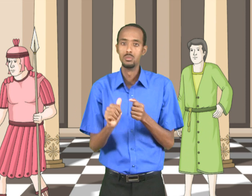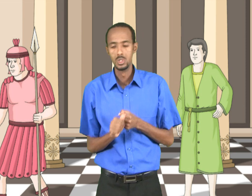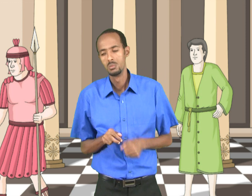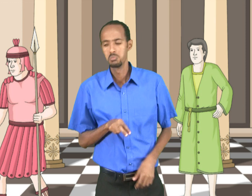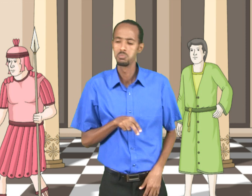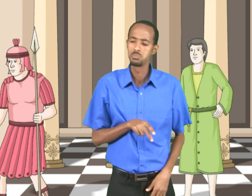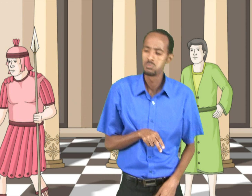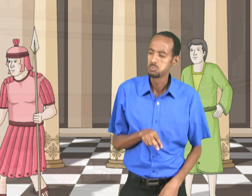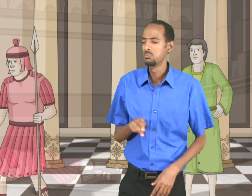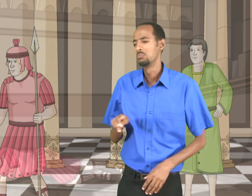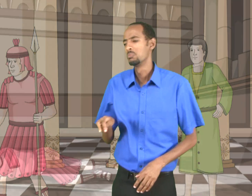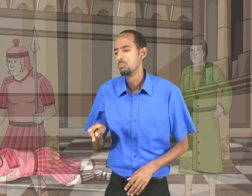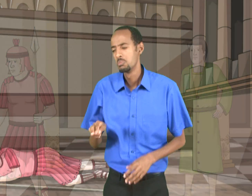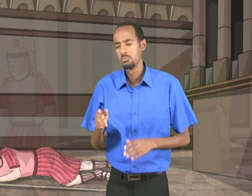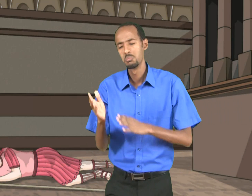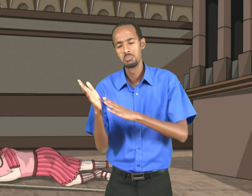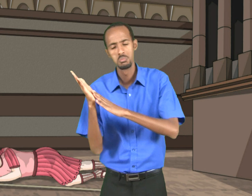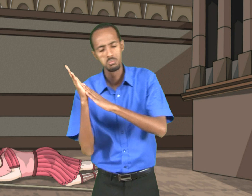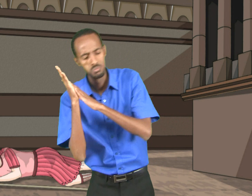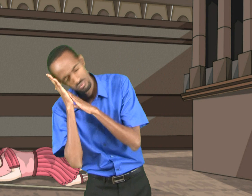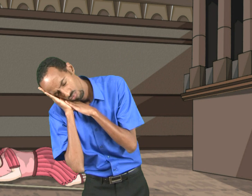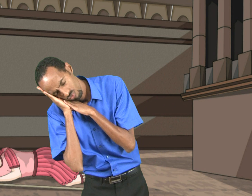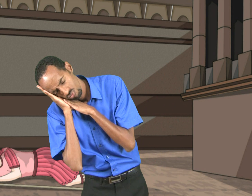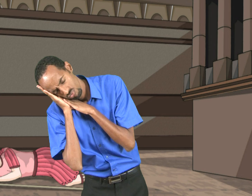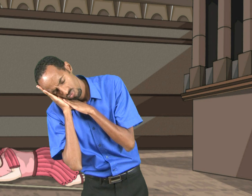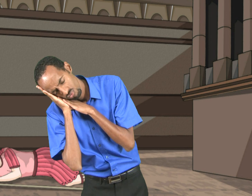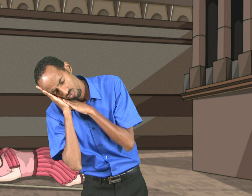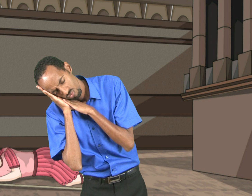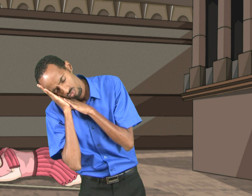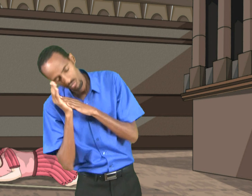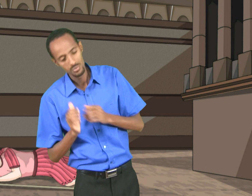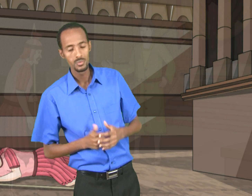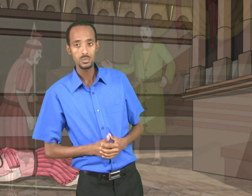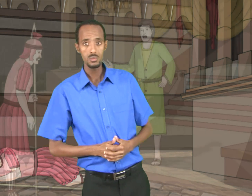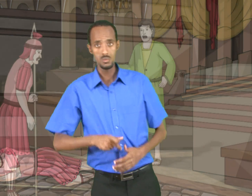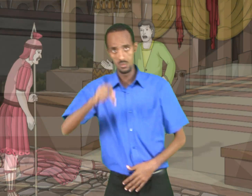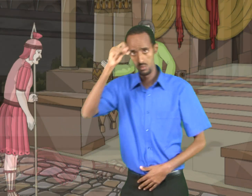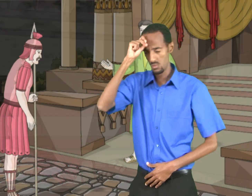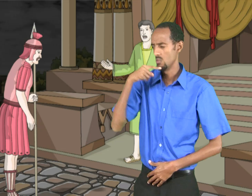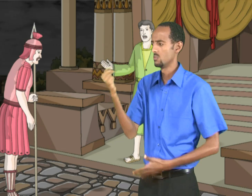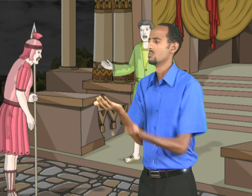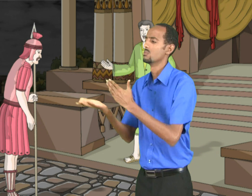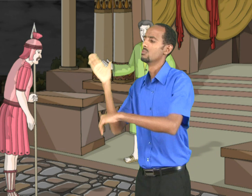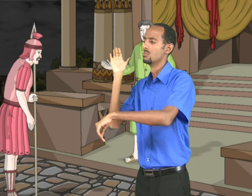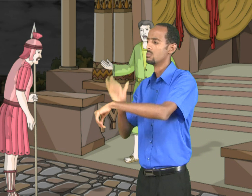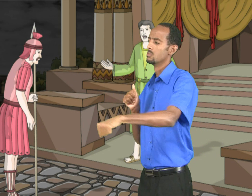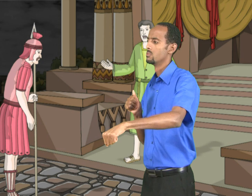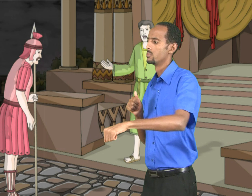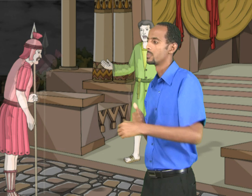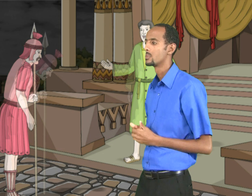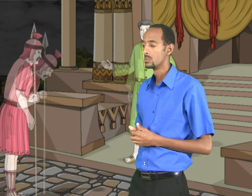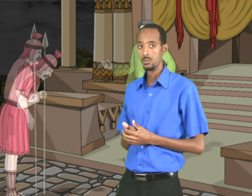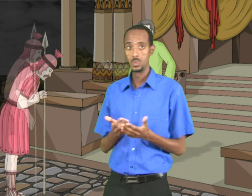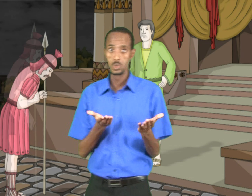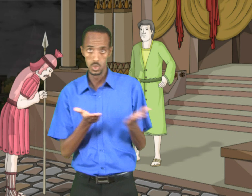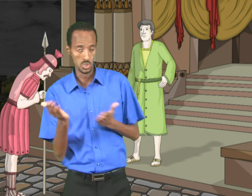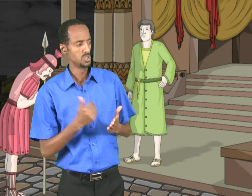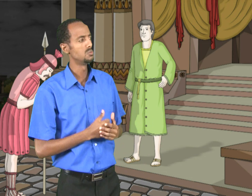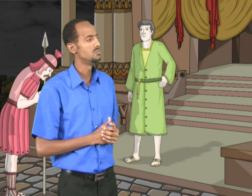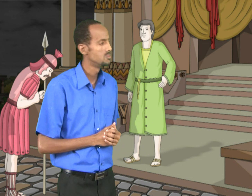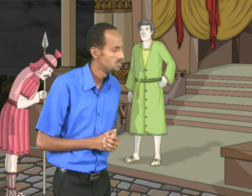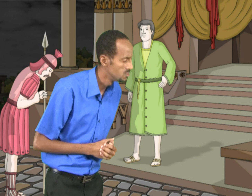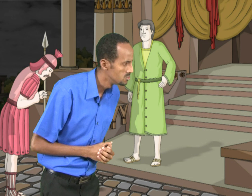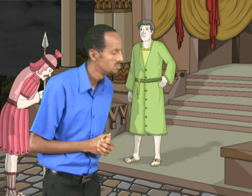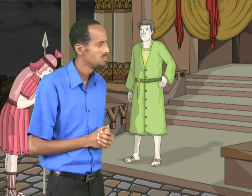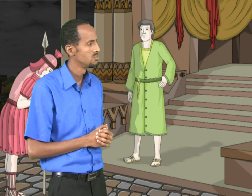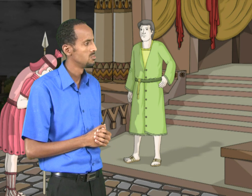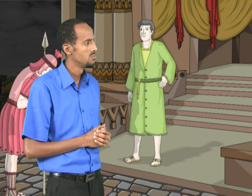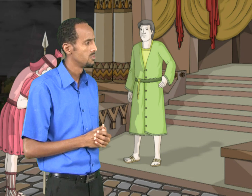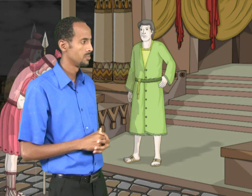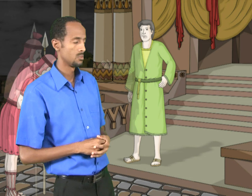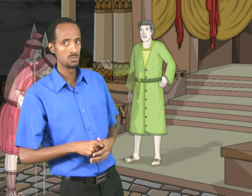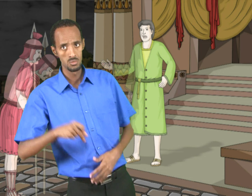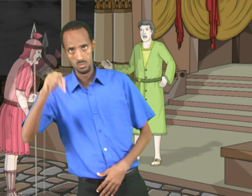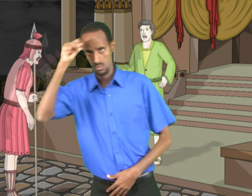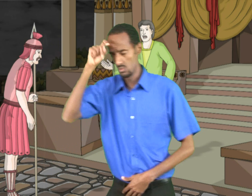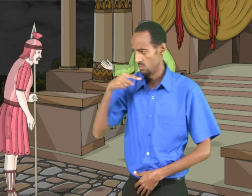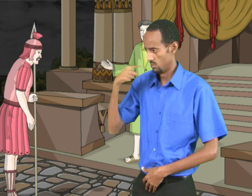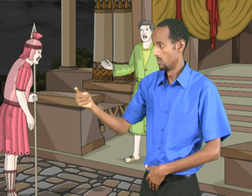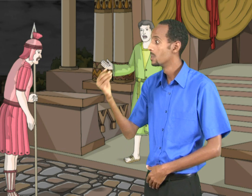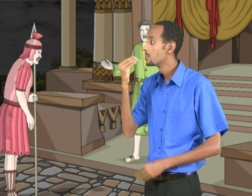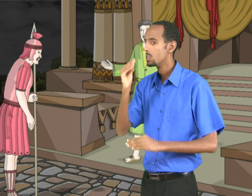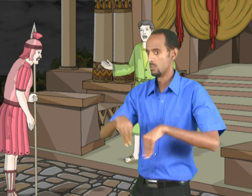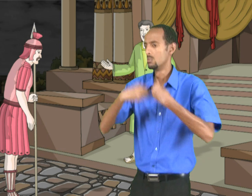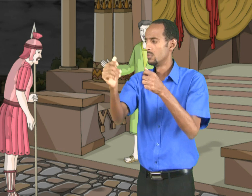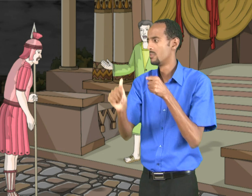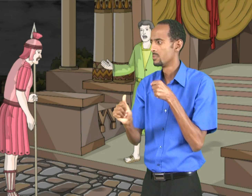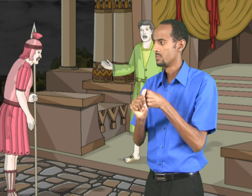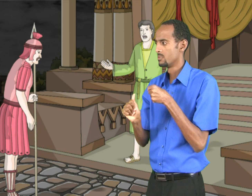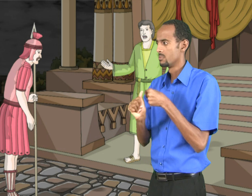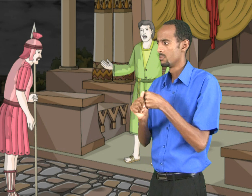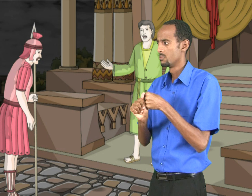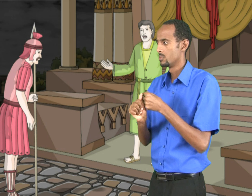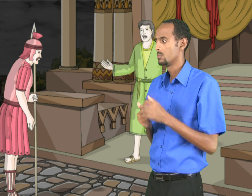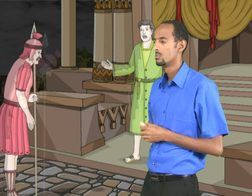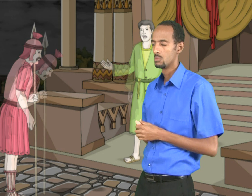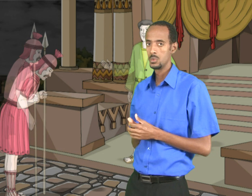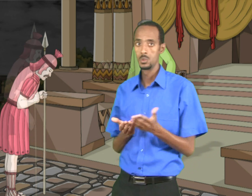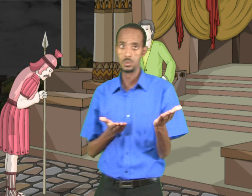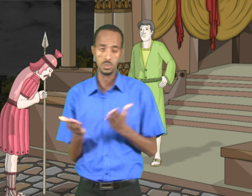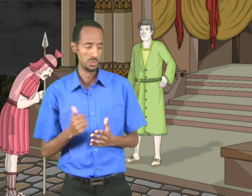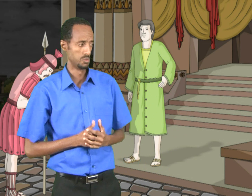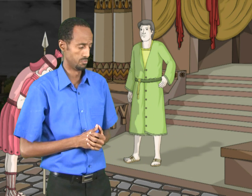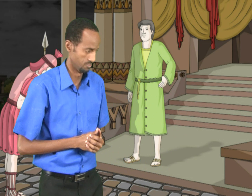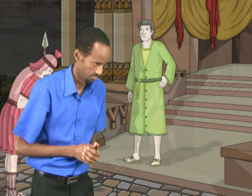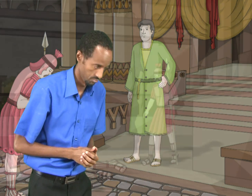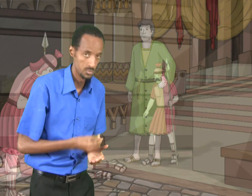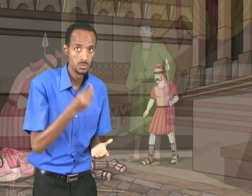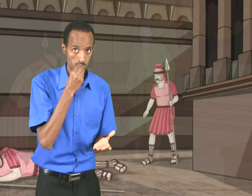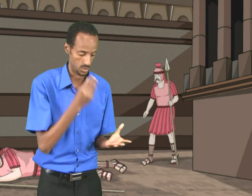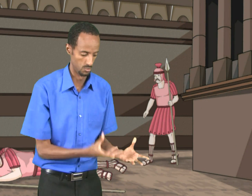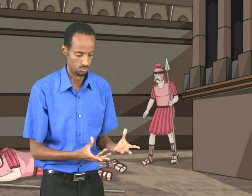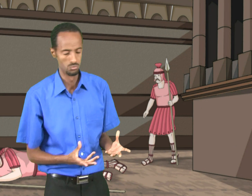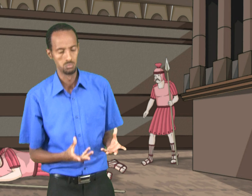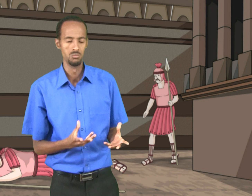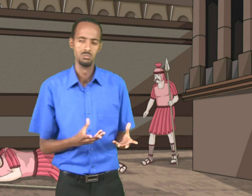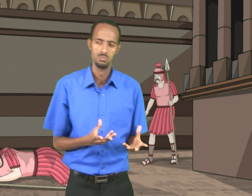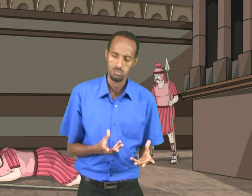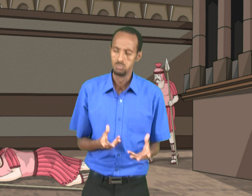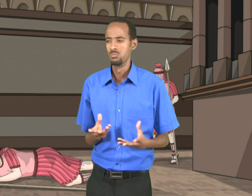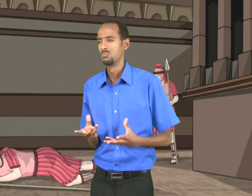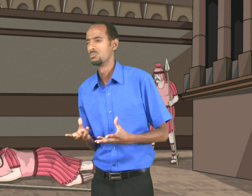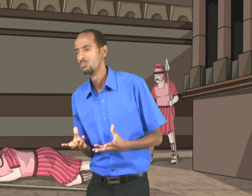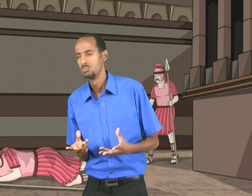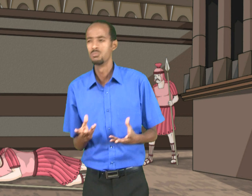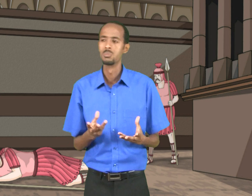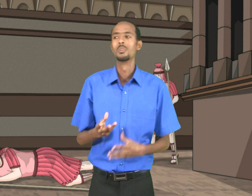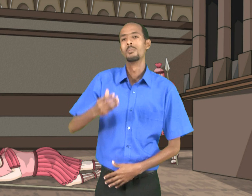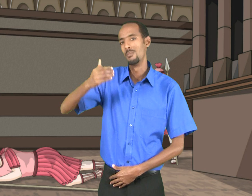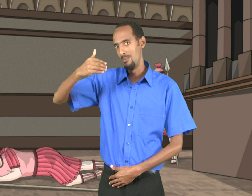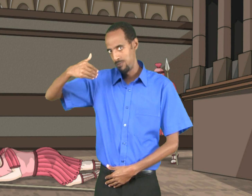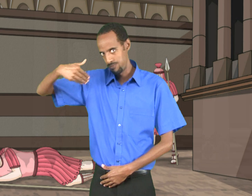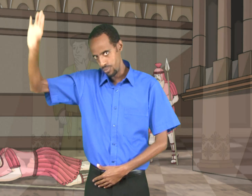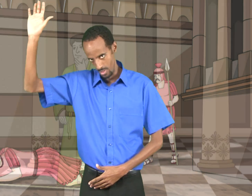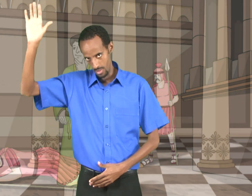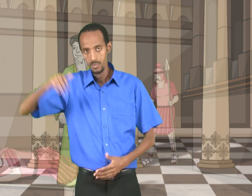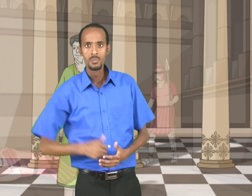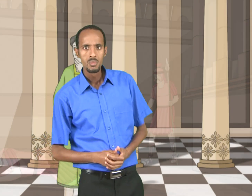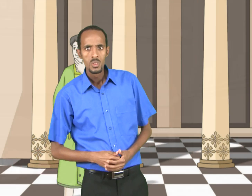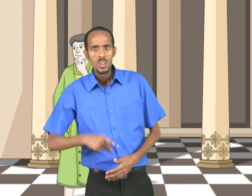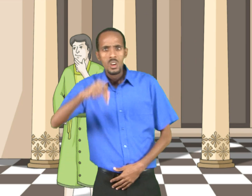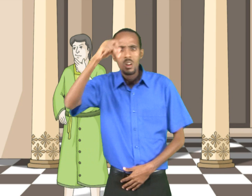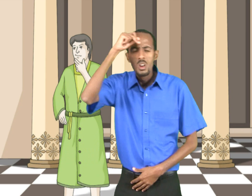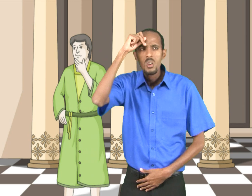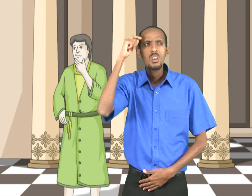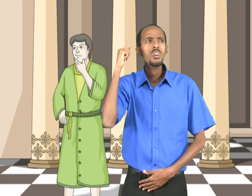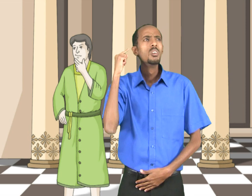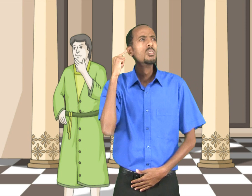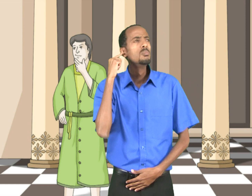But Uriah slept at the door of the palace with all his master’s servants;